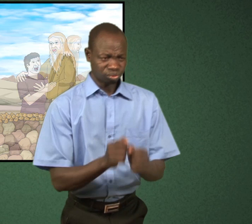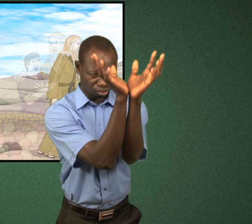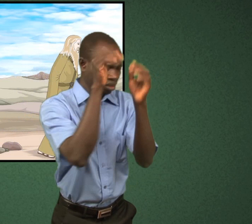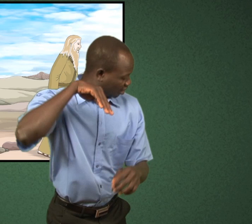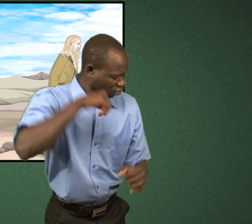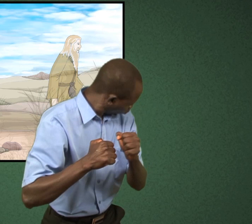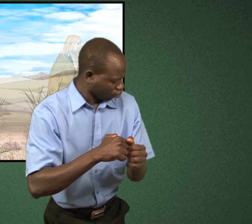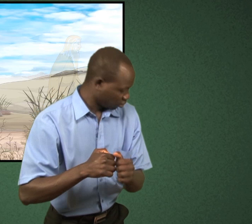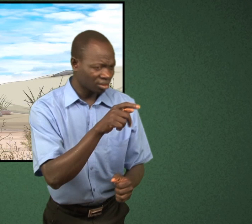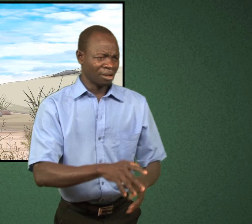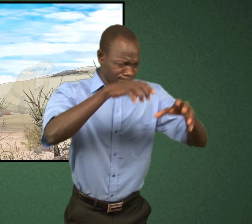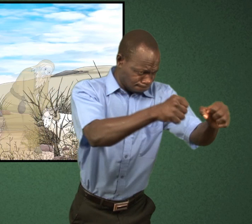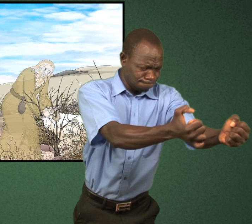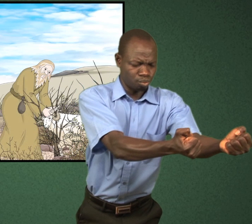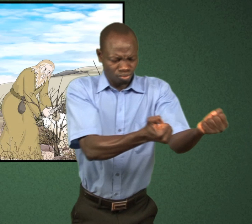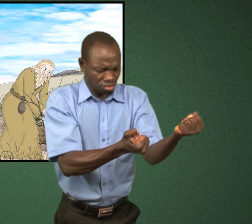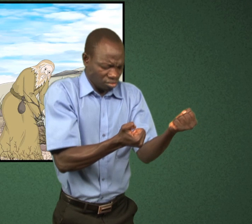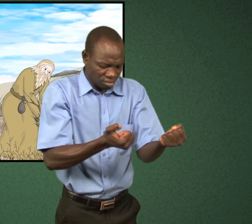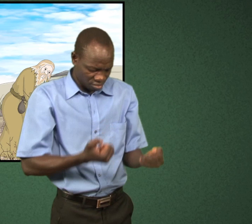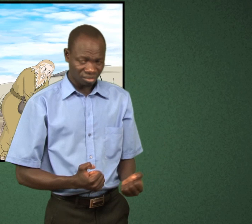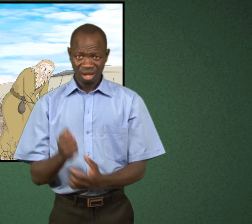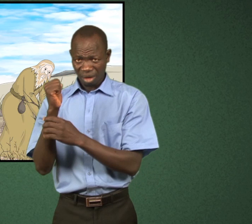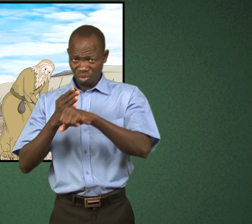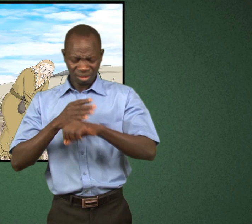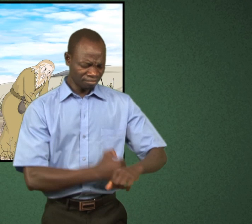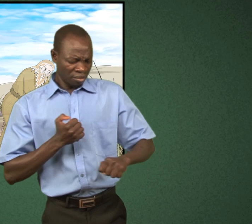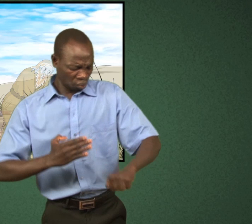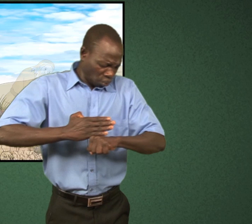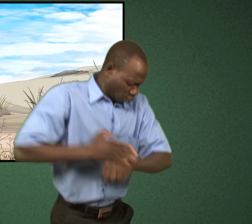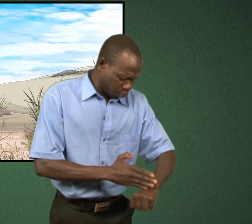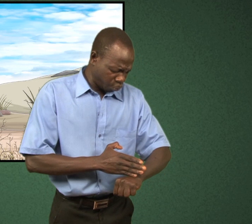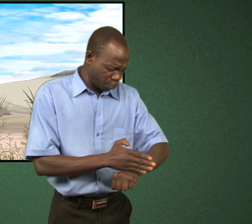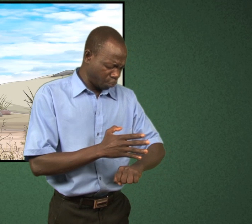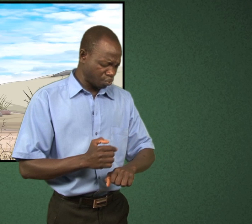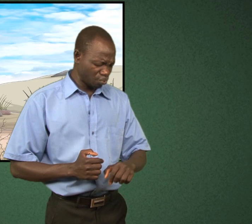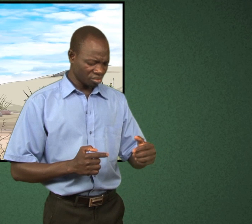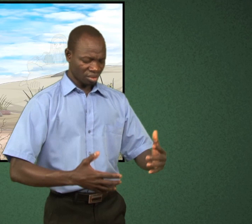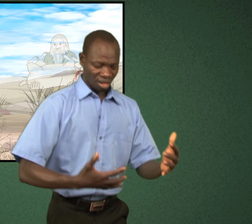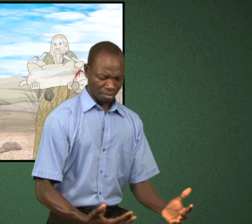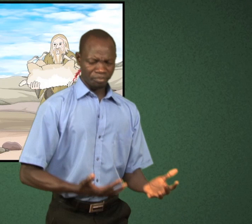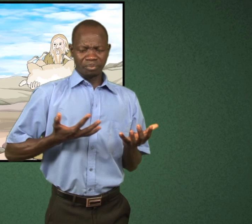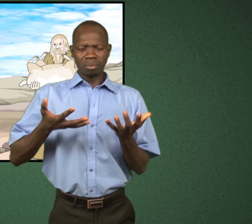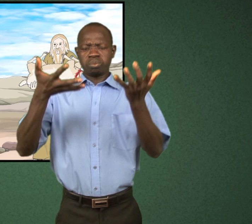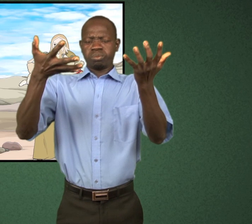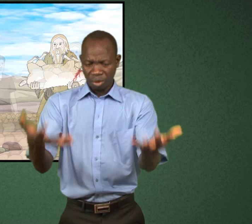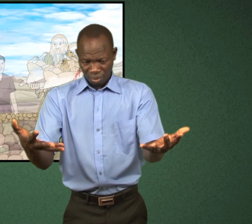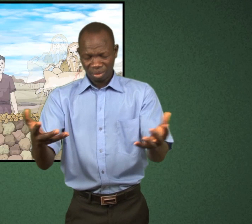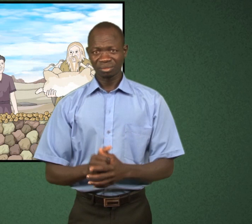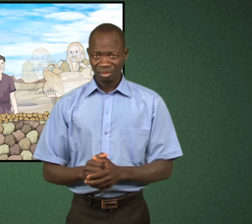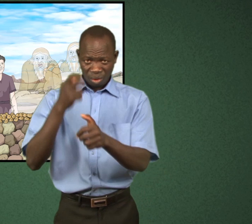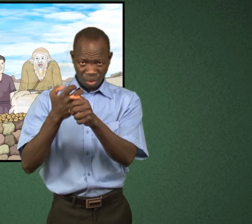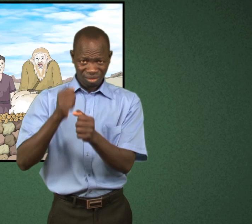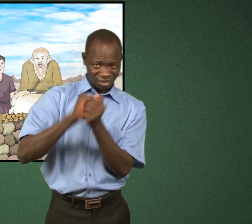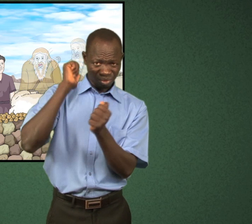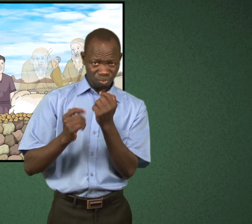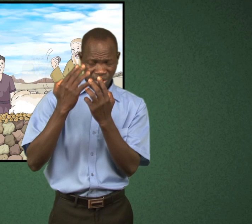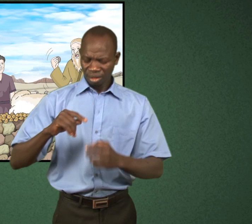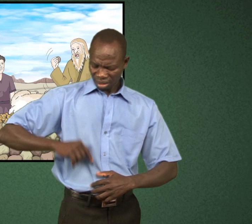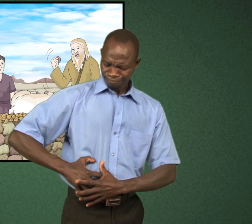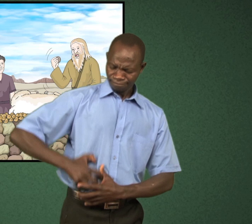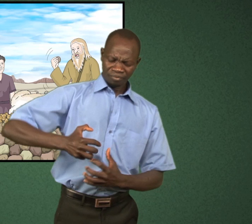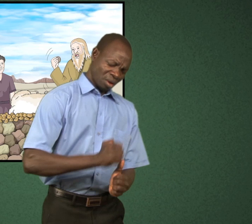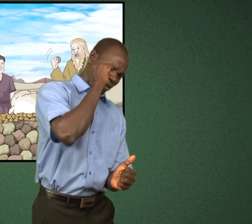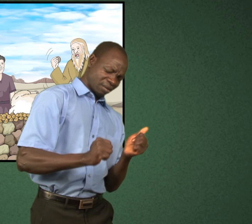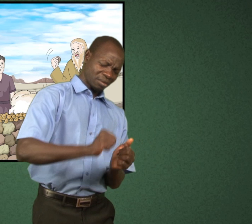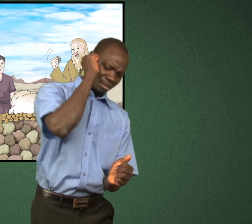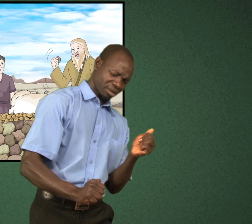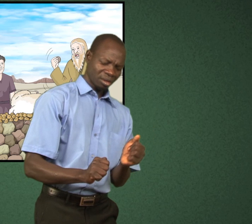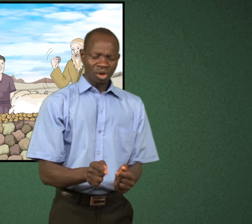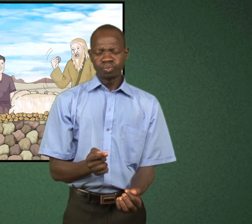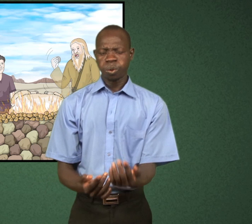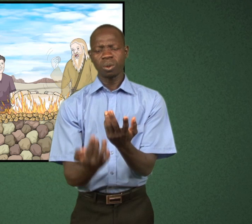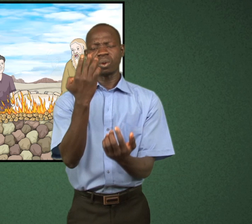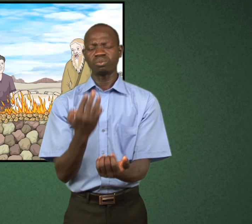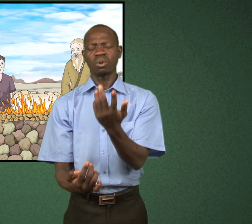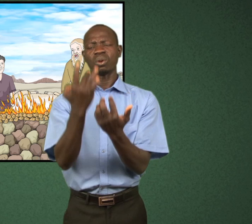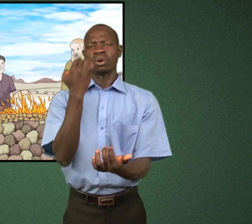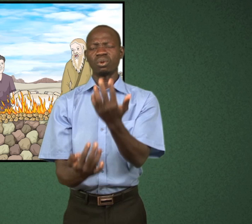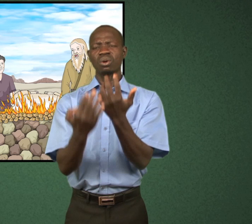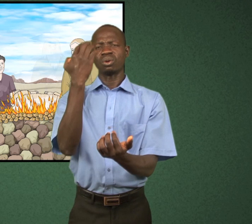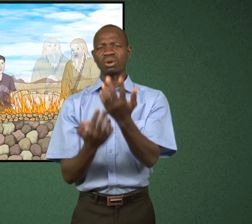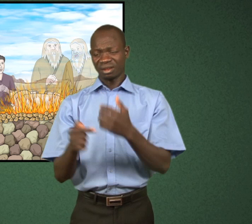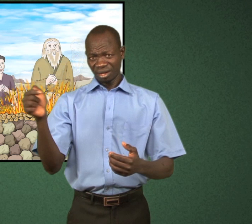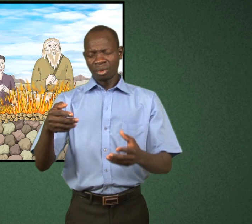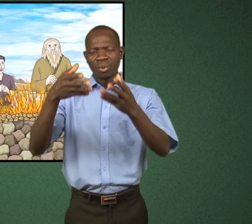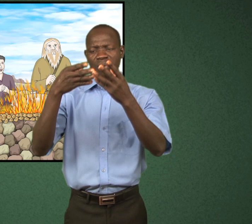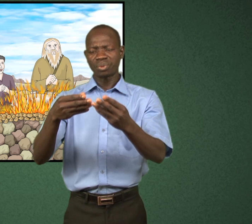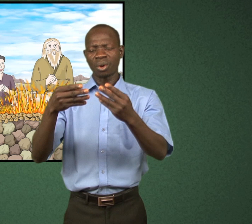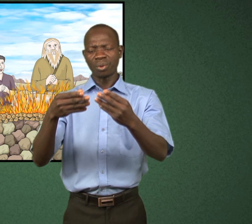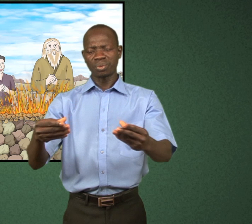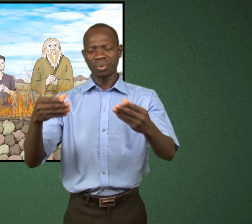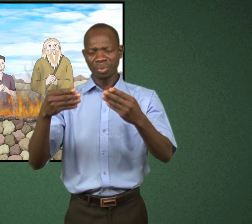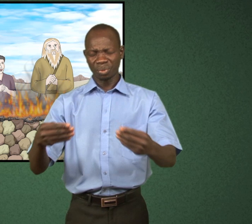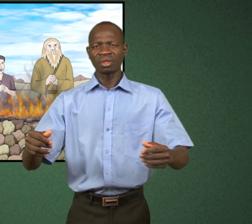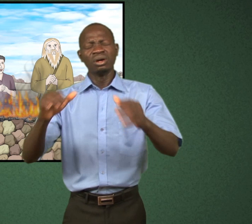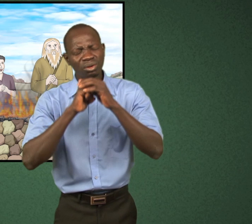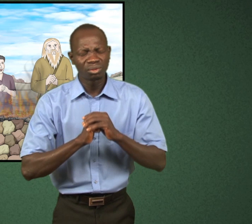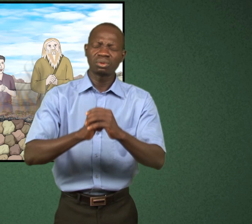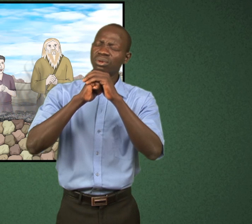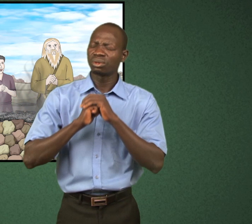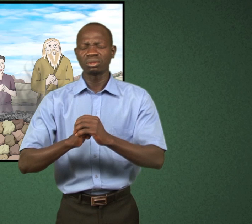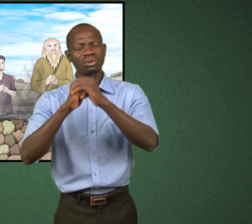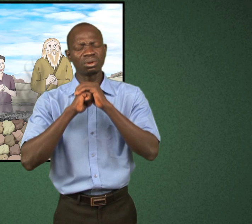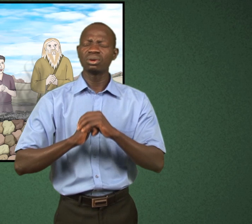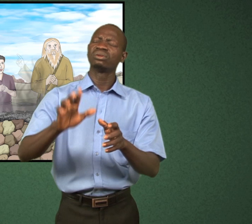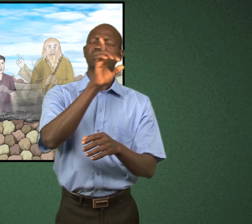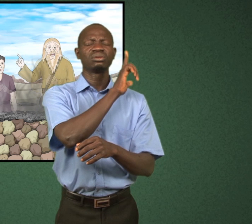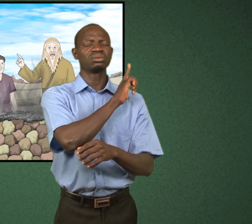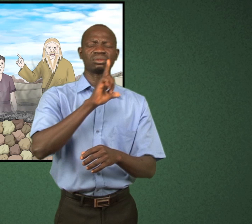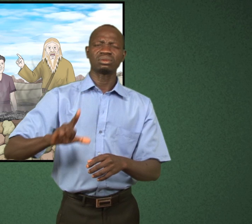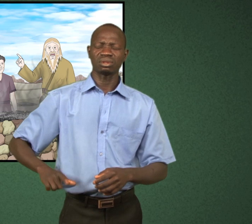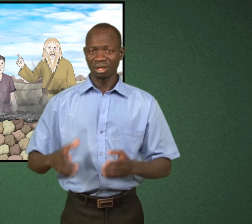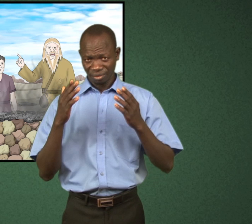So he went and took the ram and offered it as a burnt offering in place of his son.